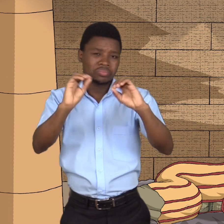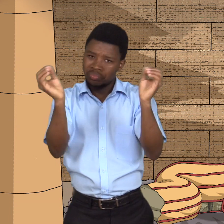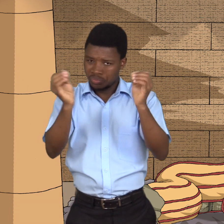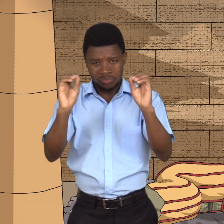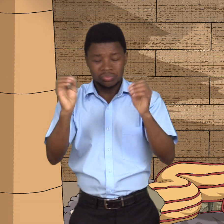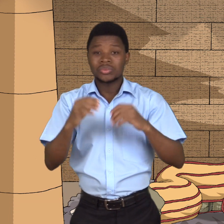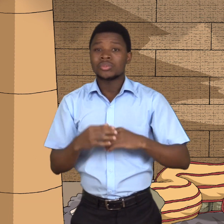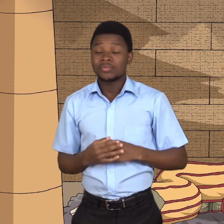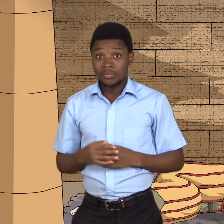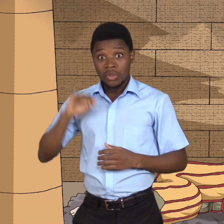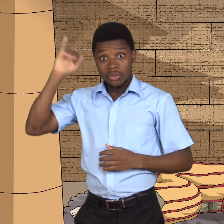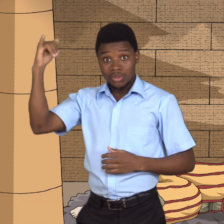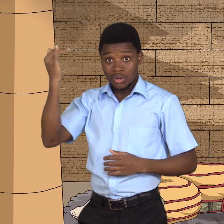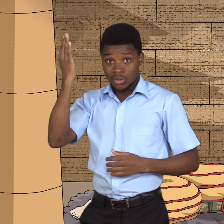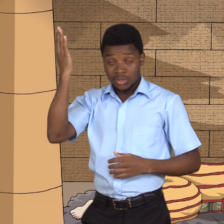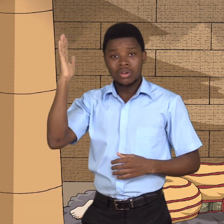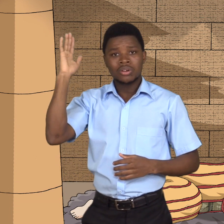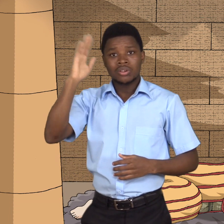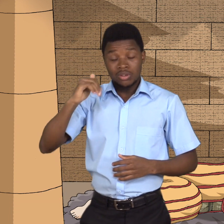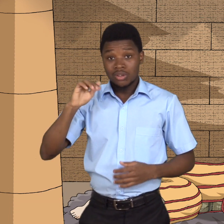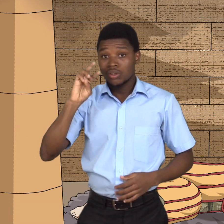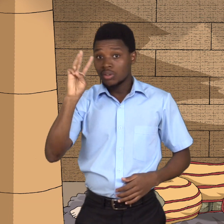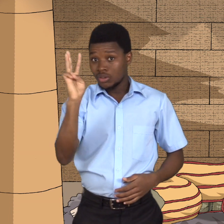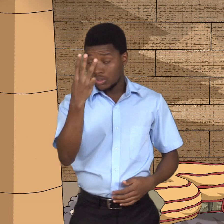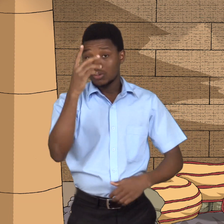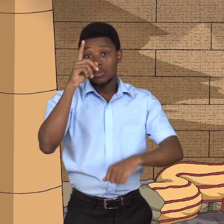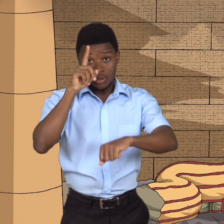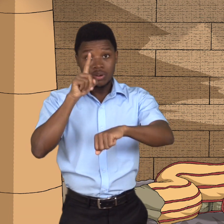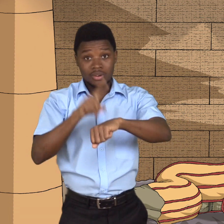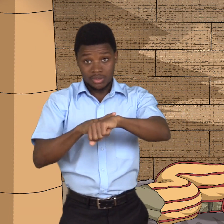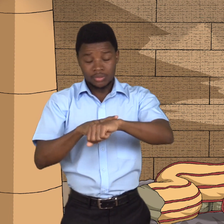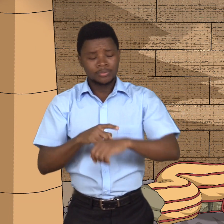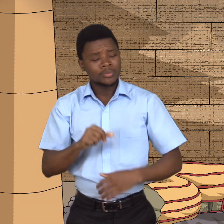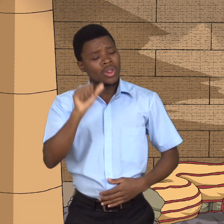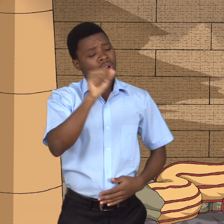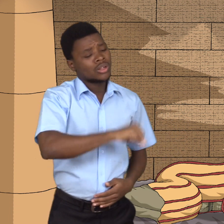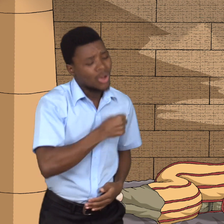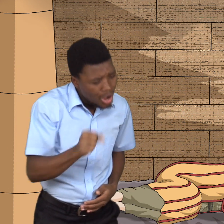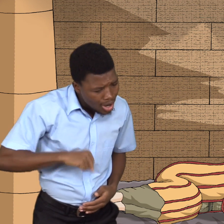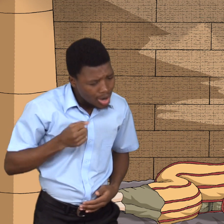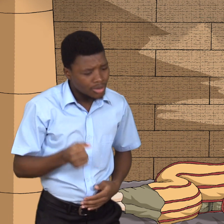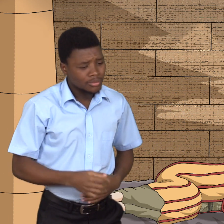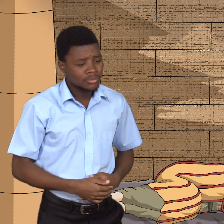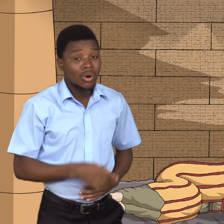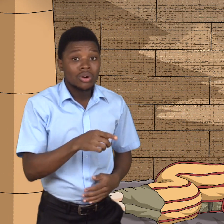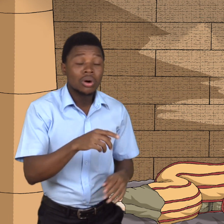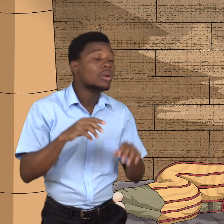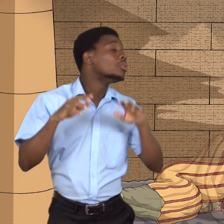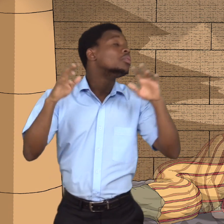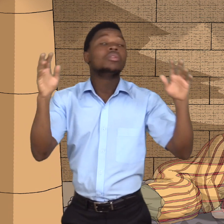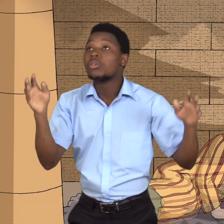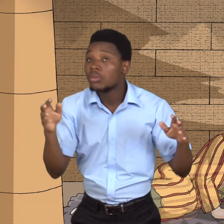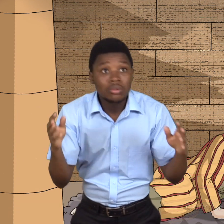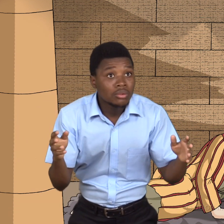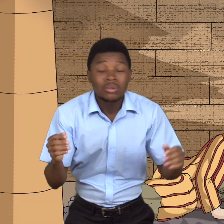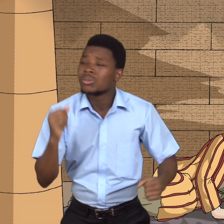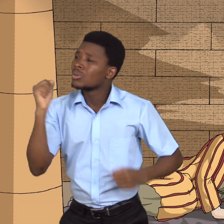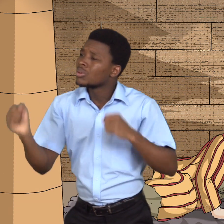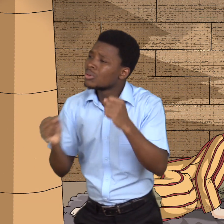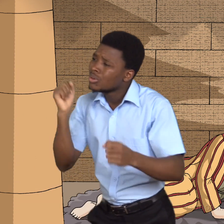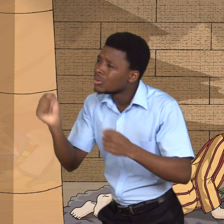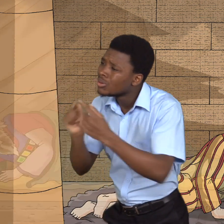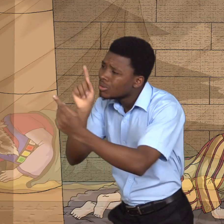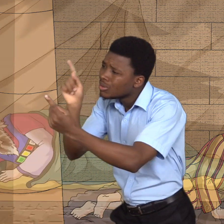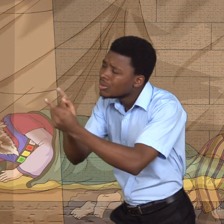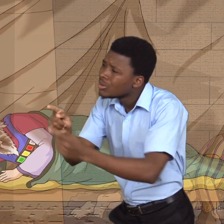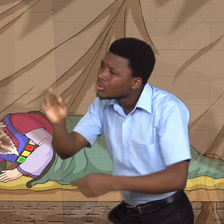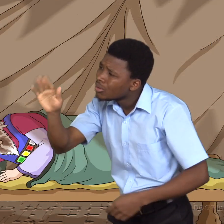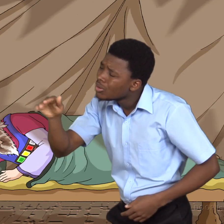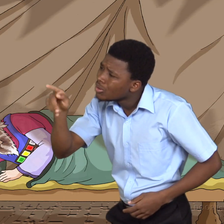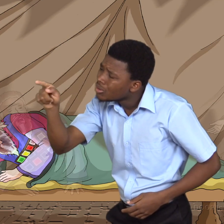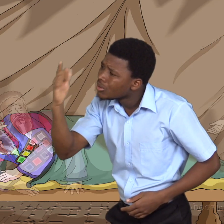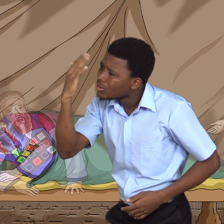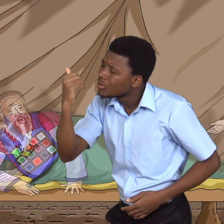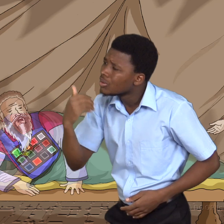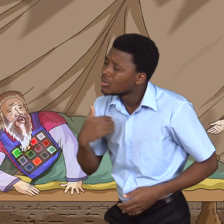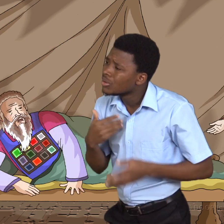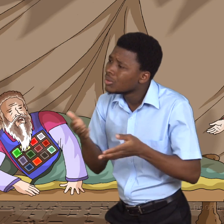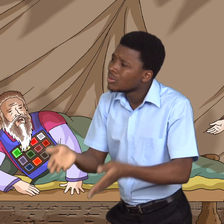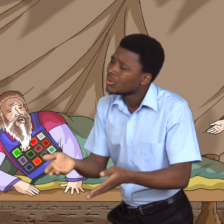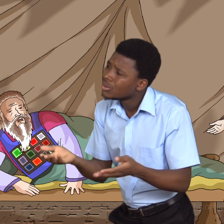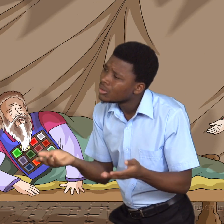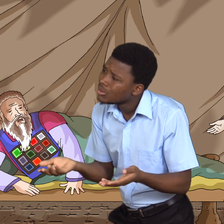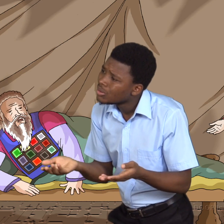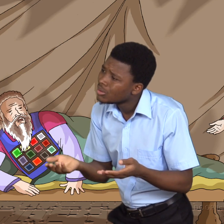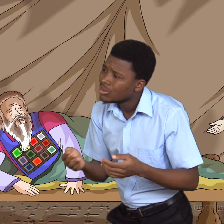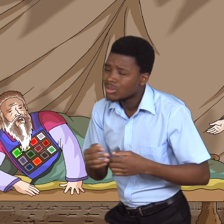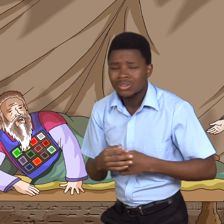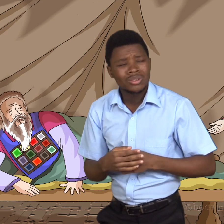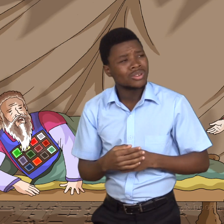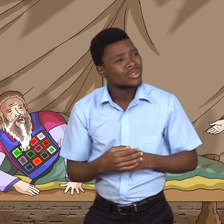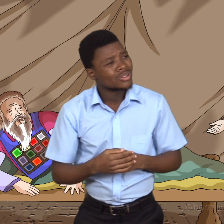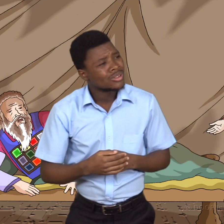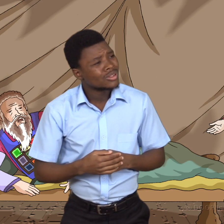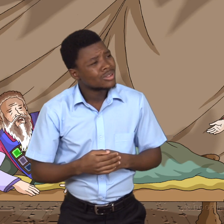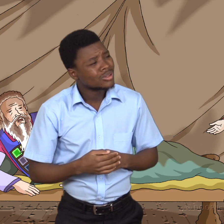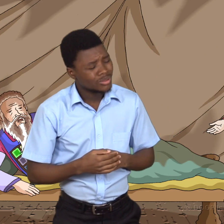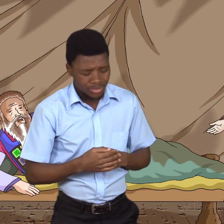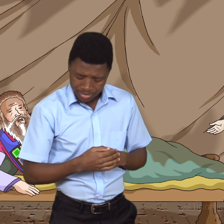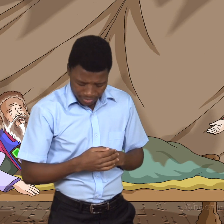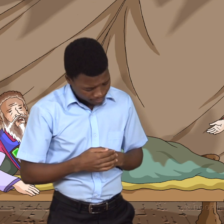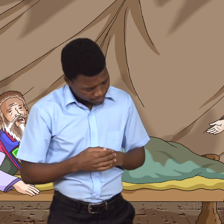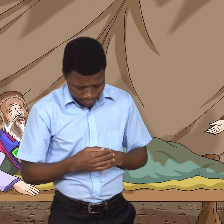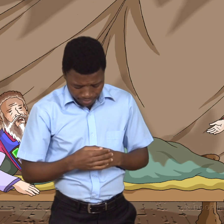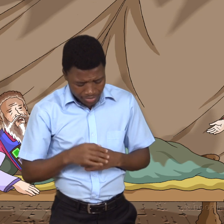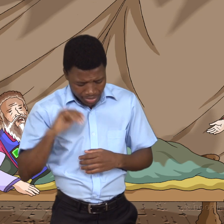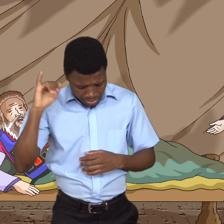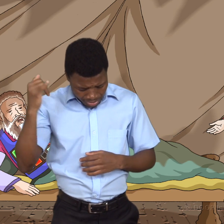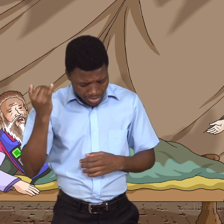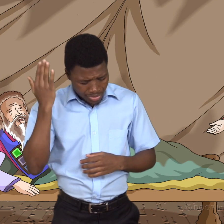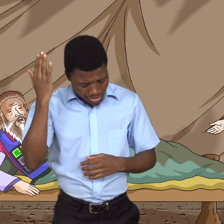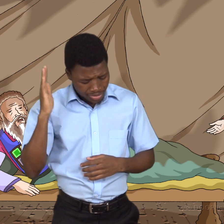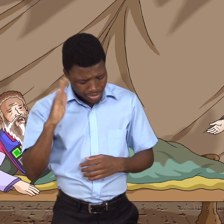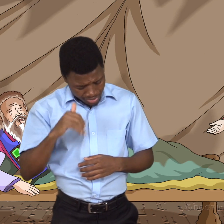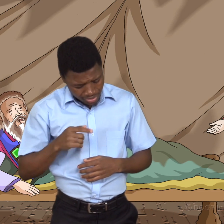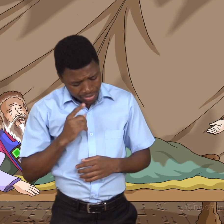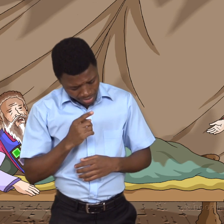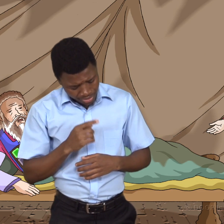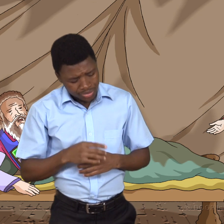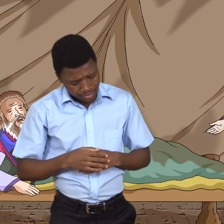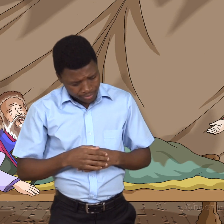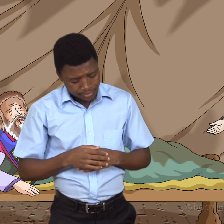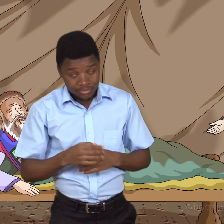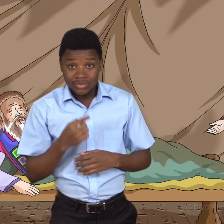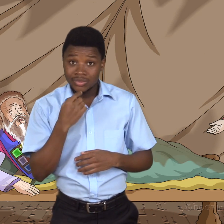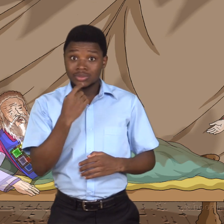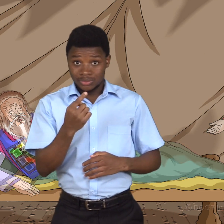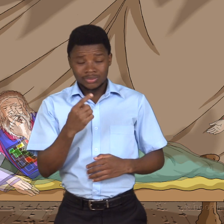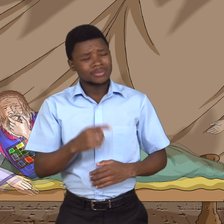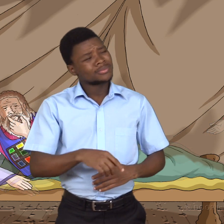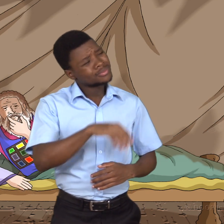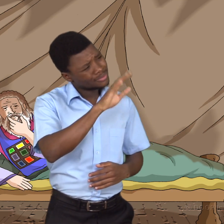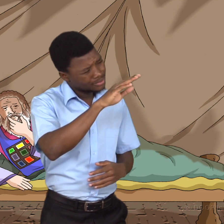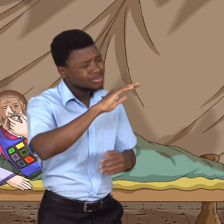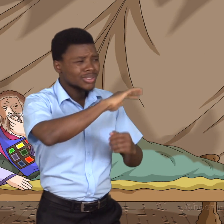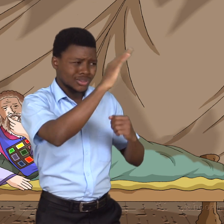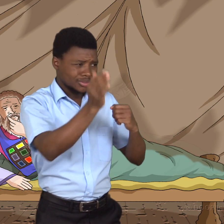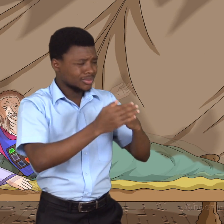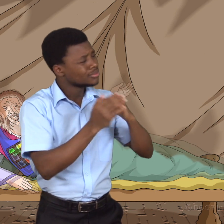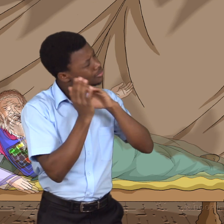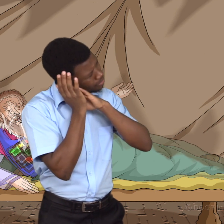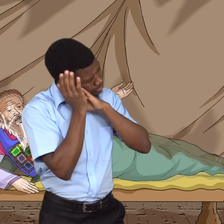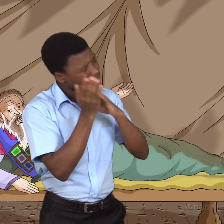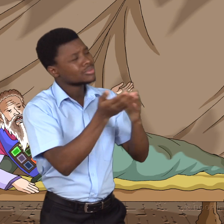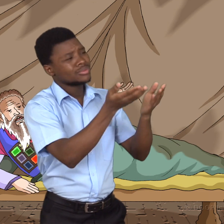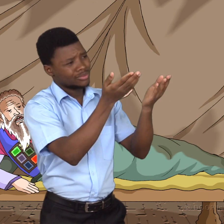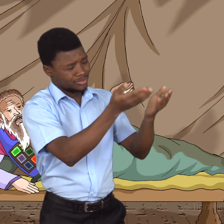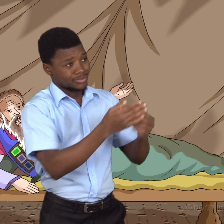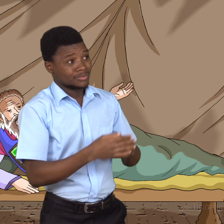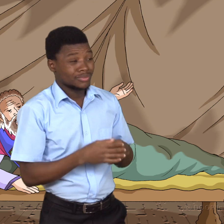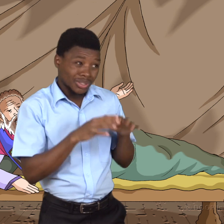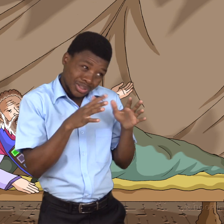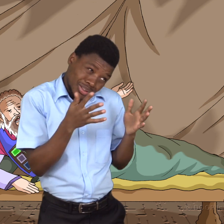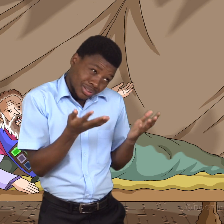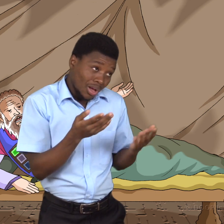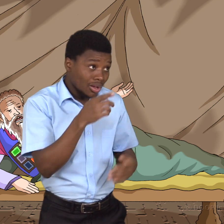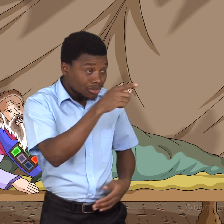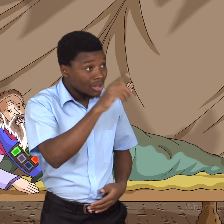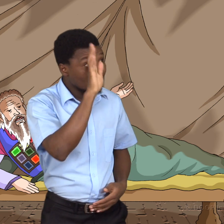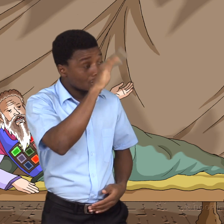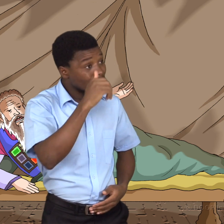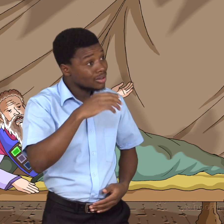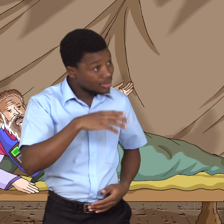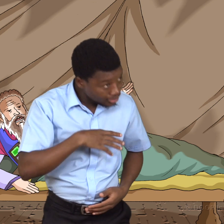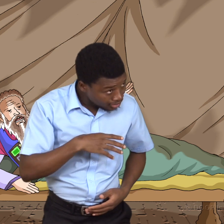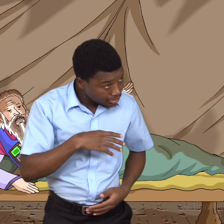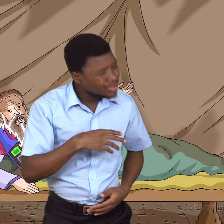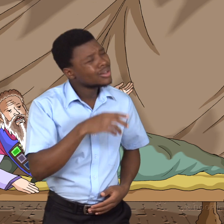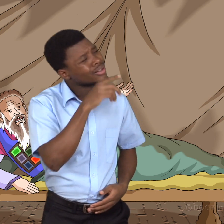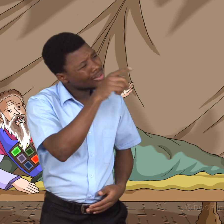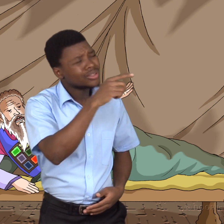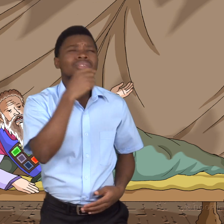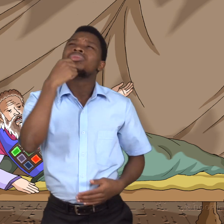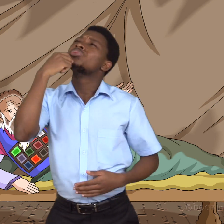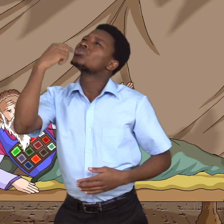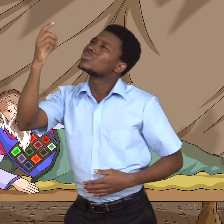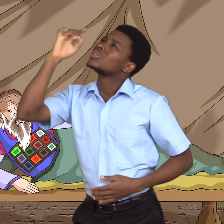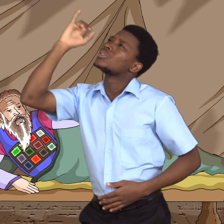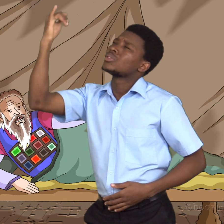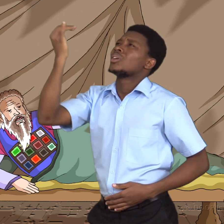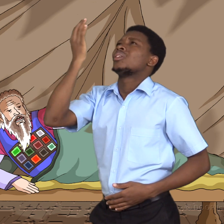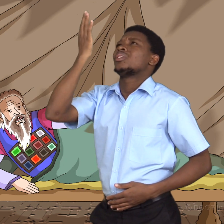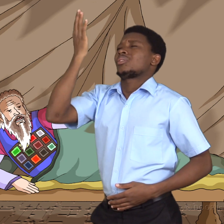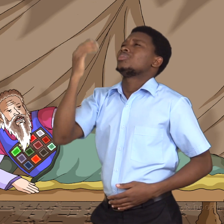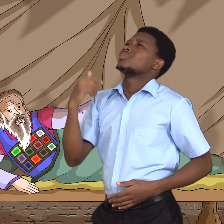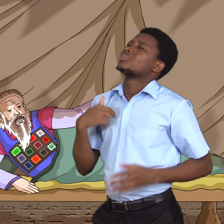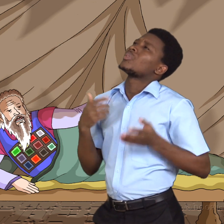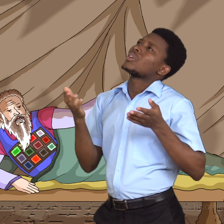Once again, for the third time, the LORD called to Samuel. He got up, went to Eli, and said, “Here I am, for you have called me.”